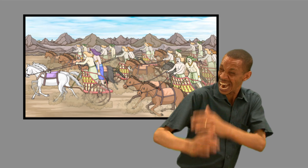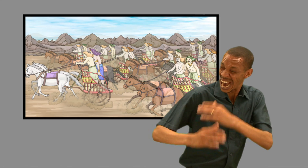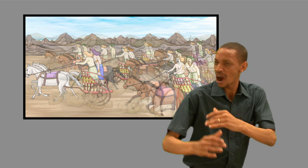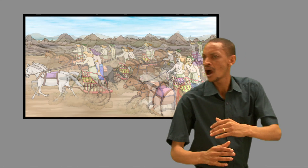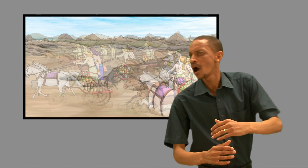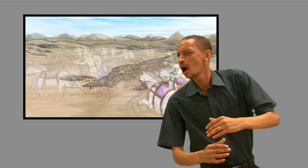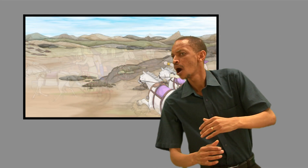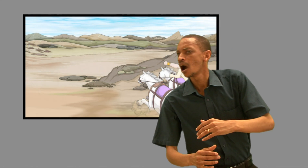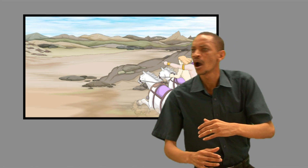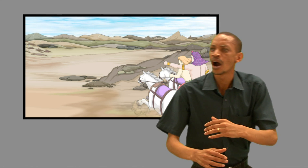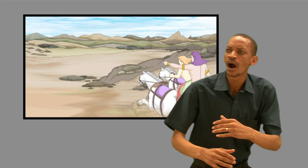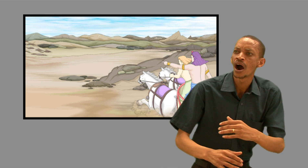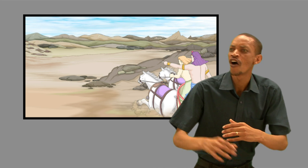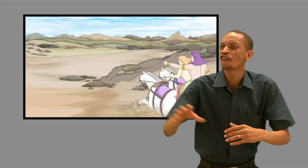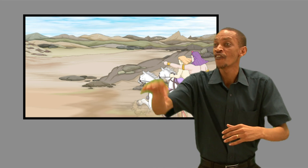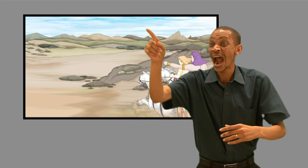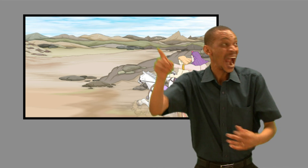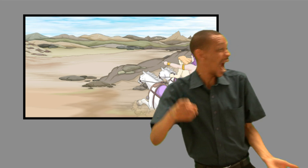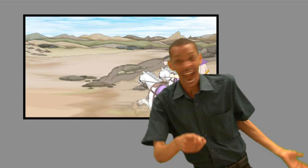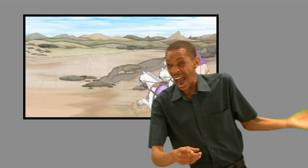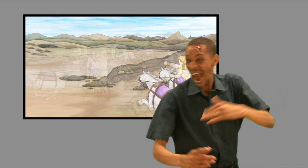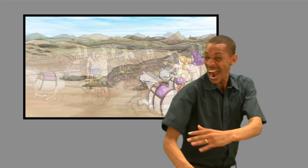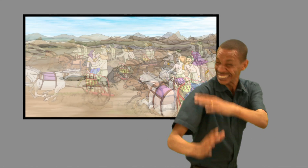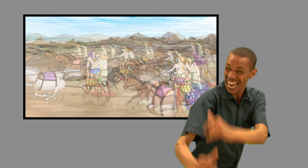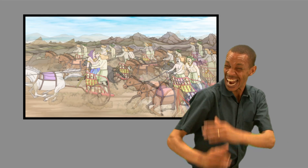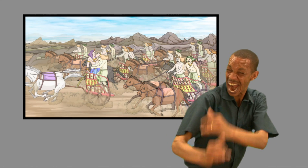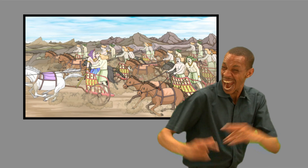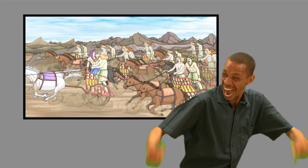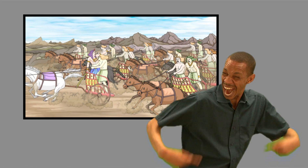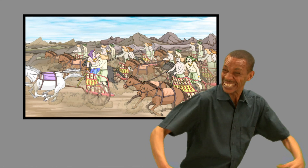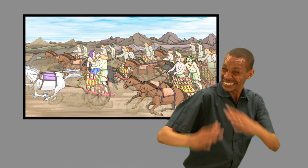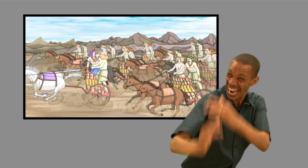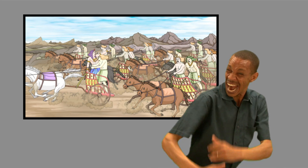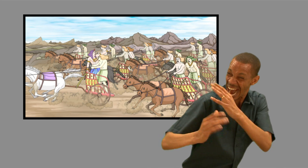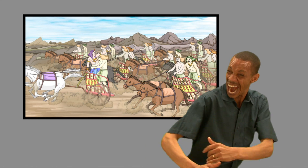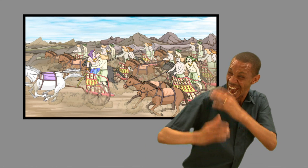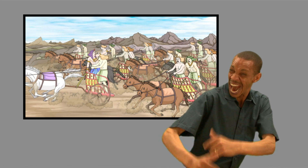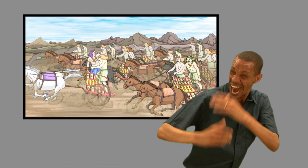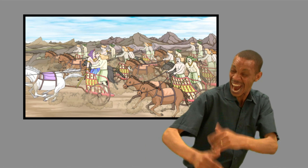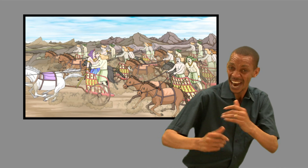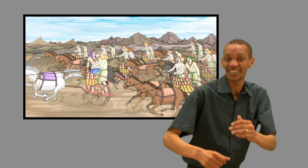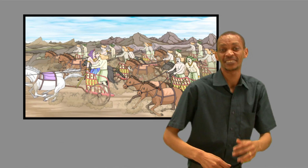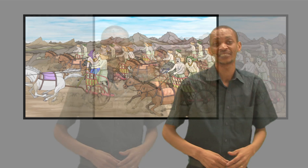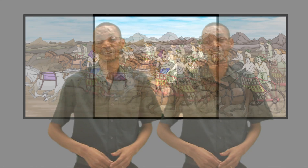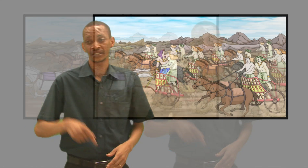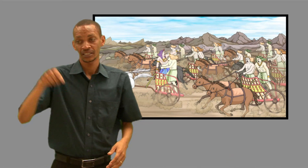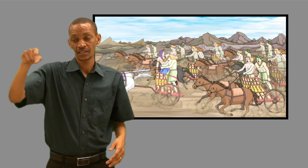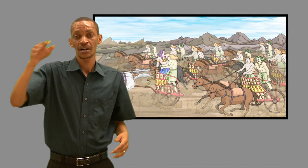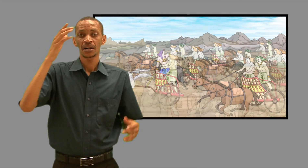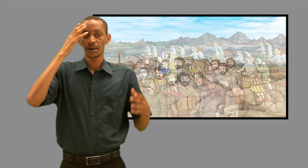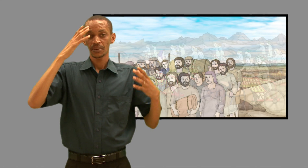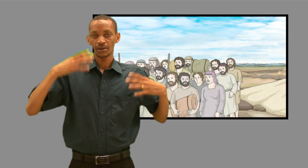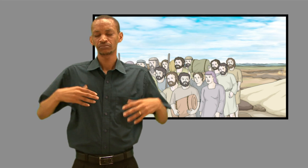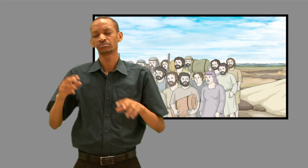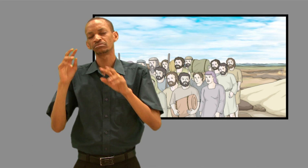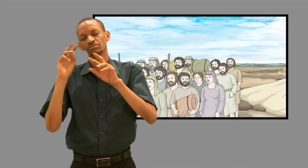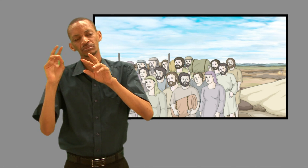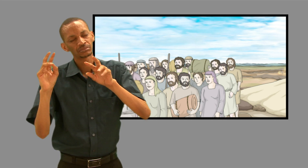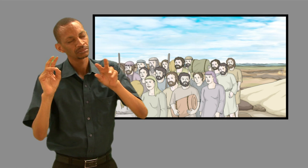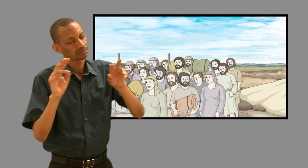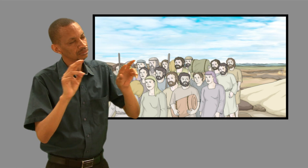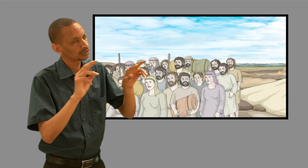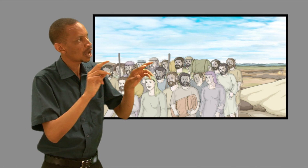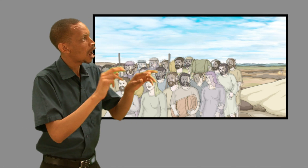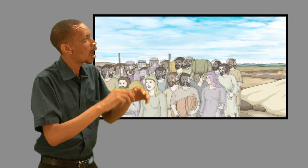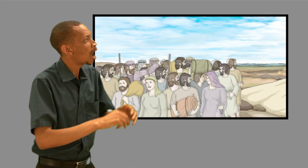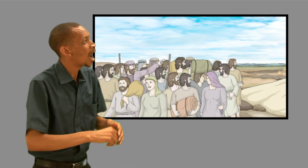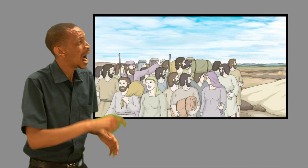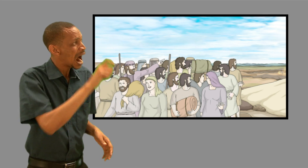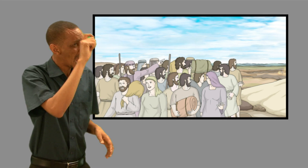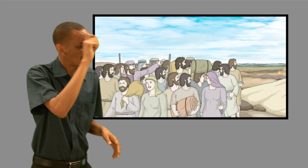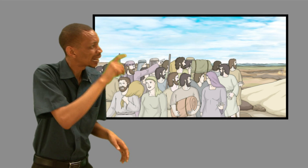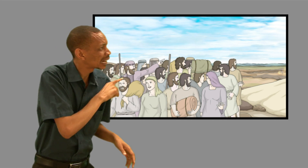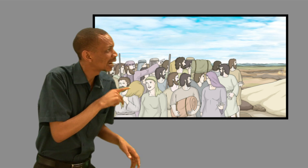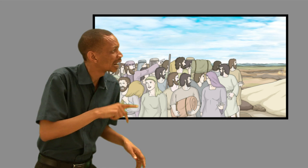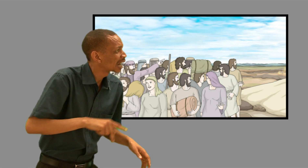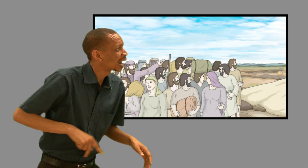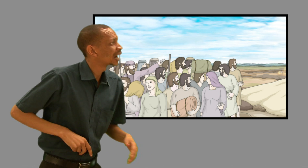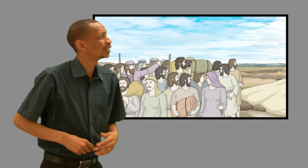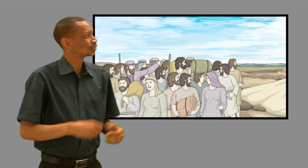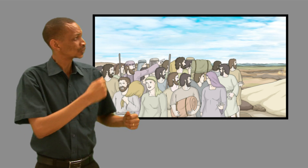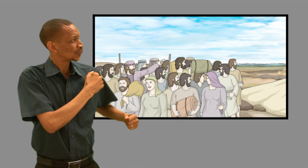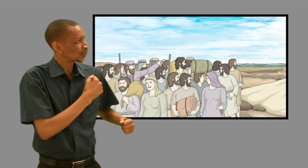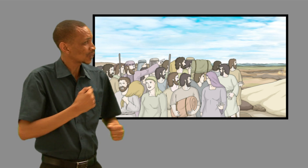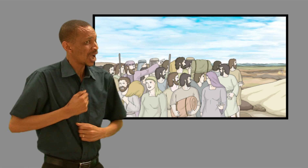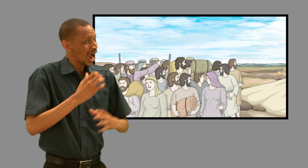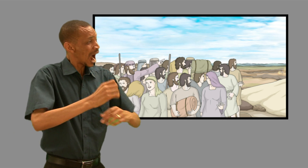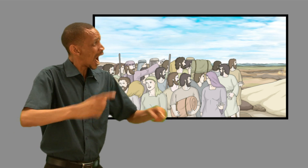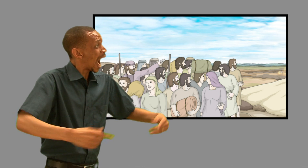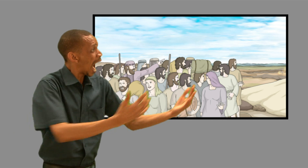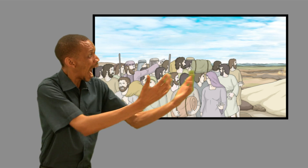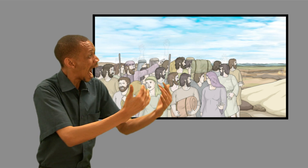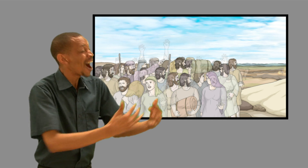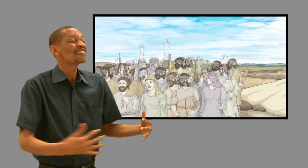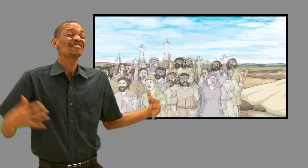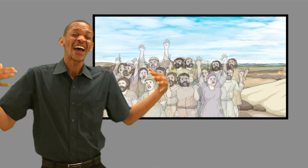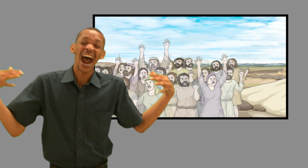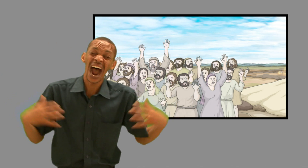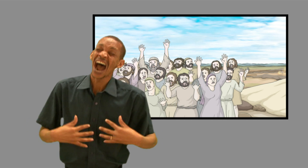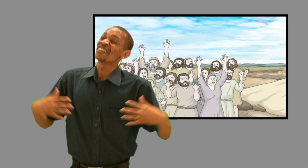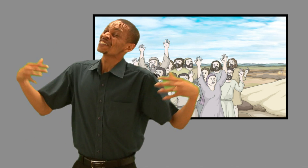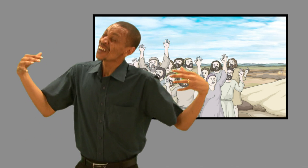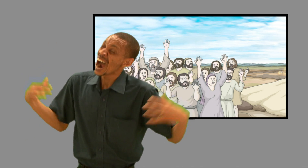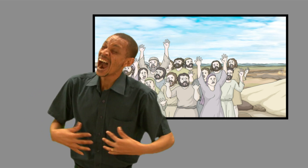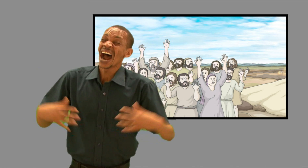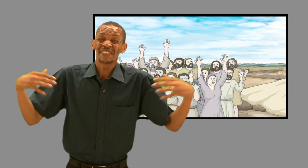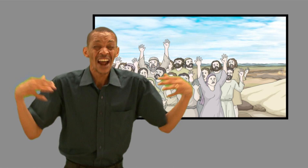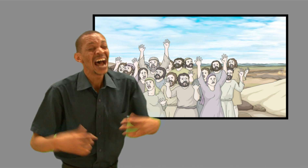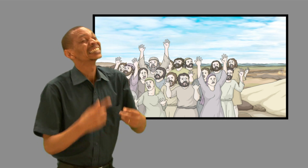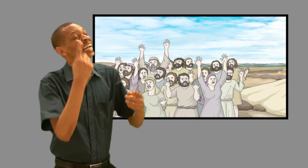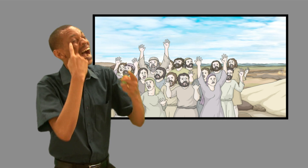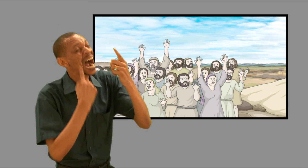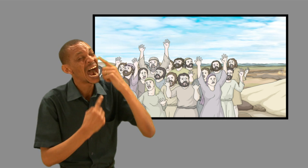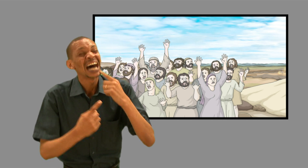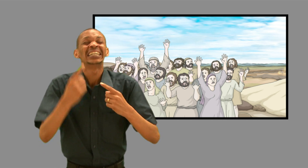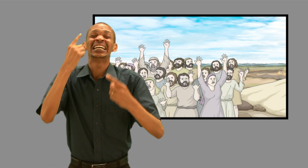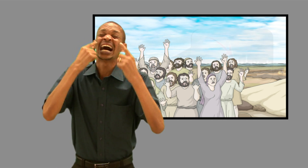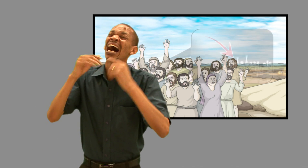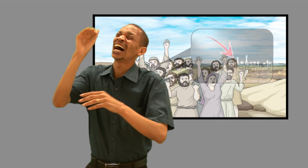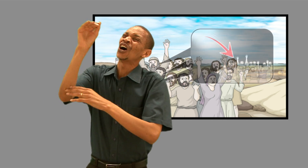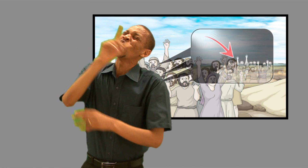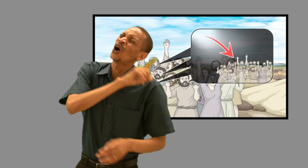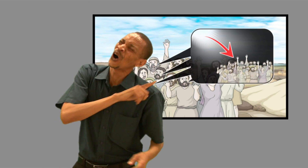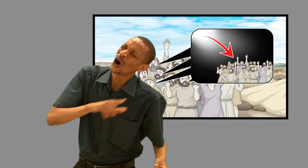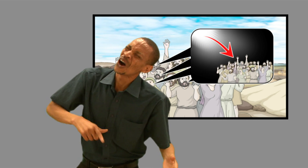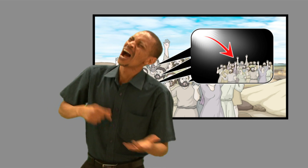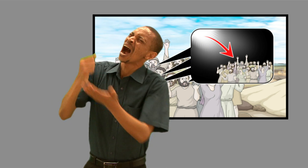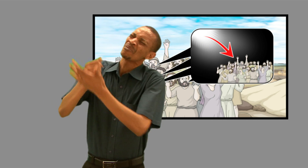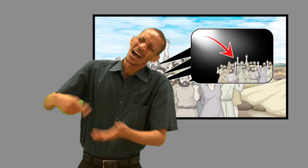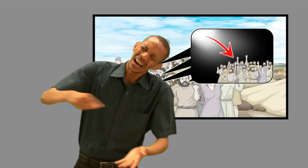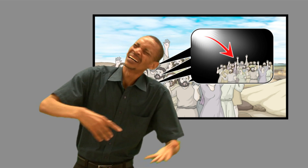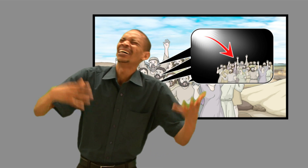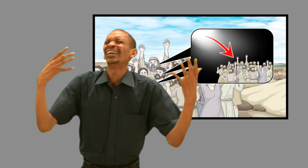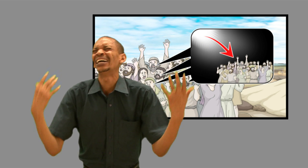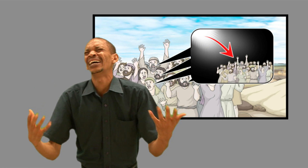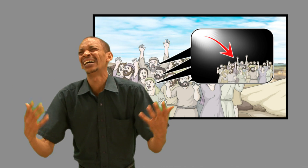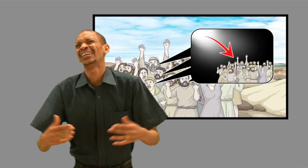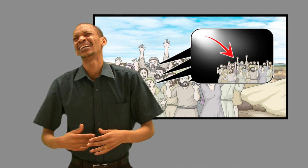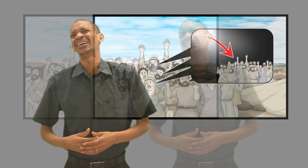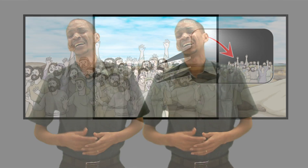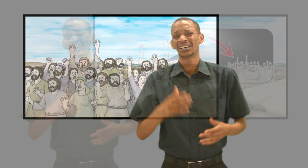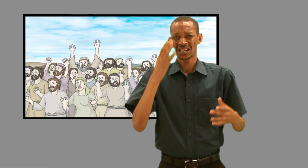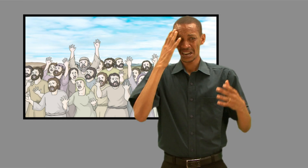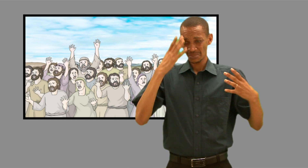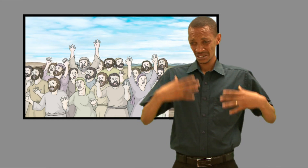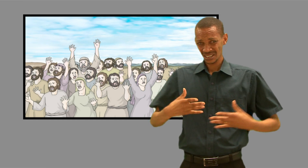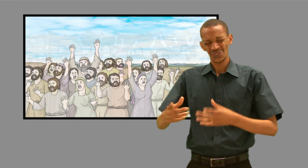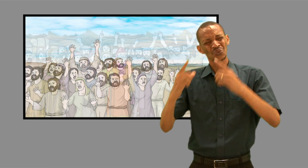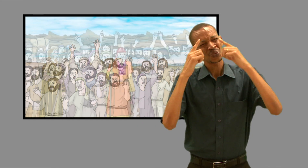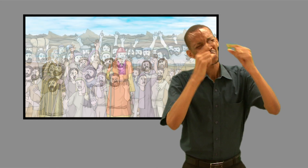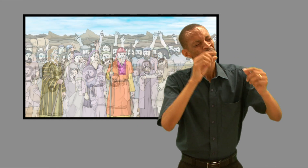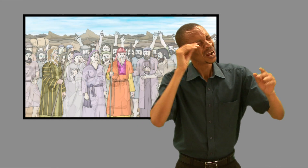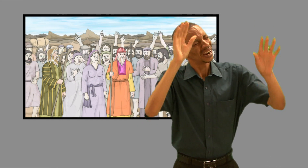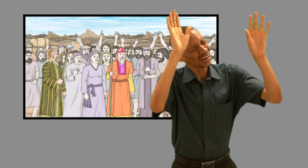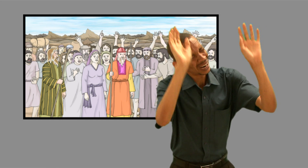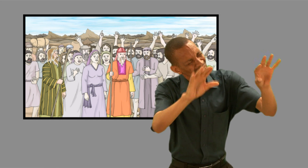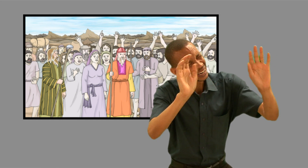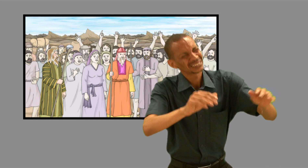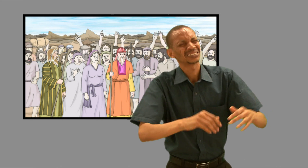As Pharaoh approached, the Israelites looked up and saw the Egyptians marching after them, and they were terrified and cried out to the LORD.